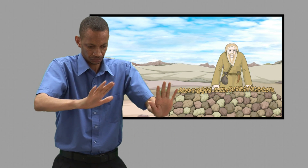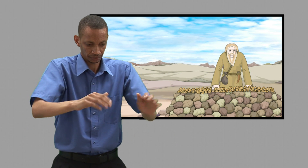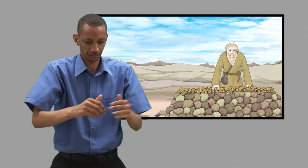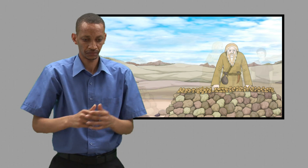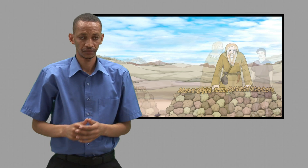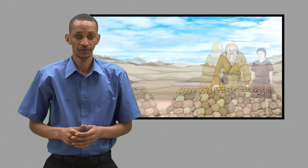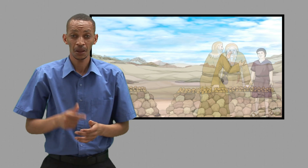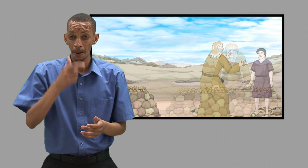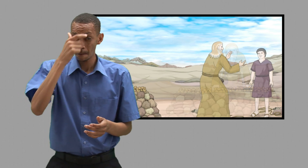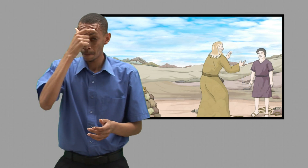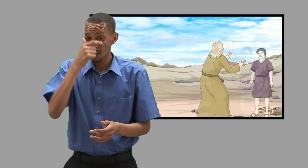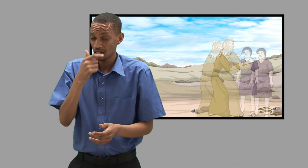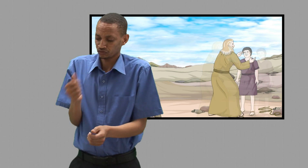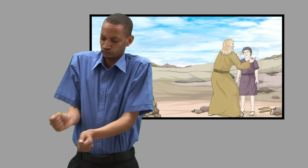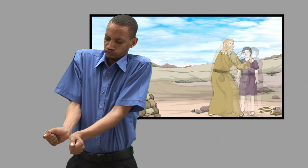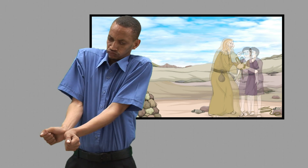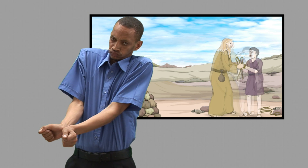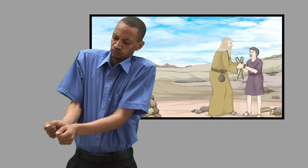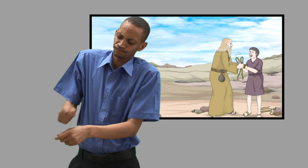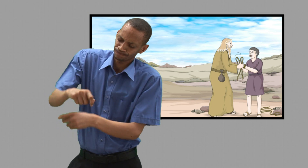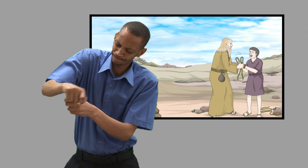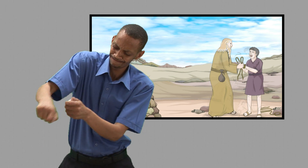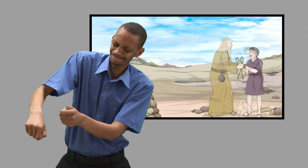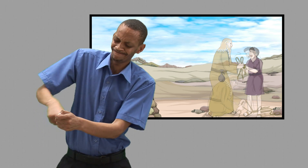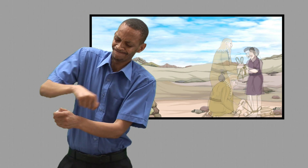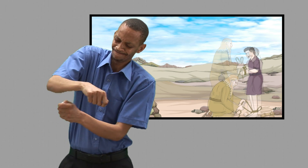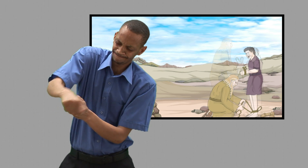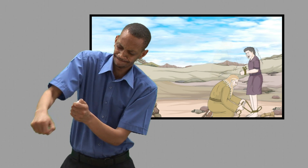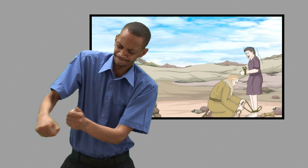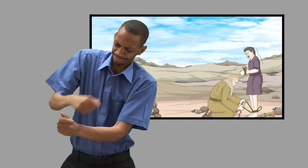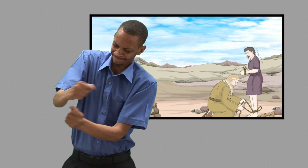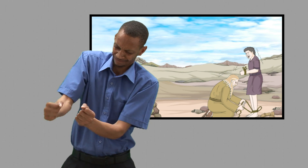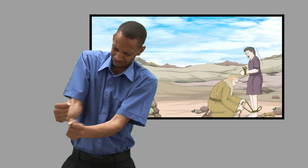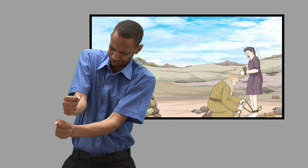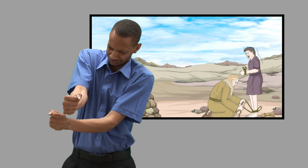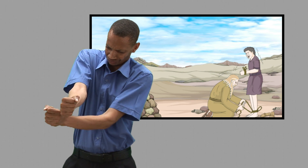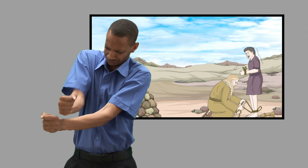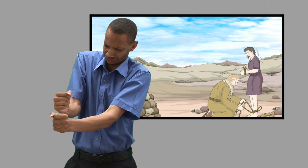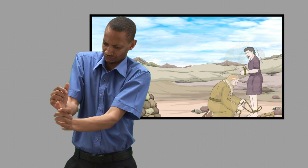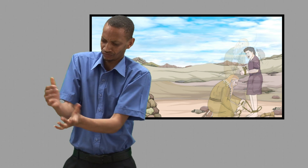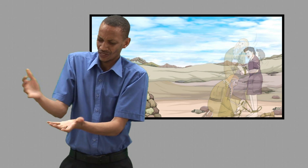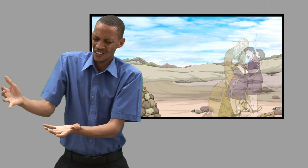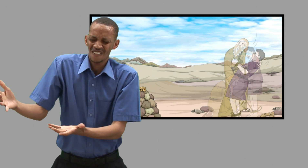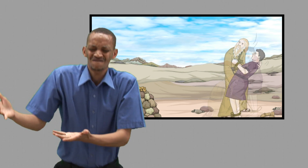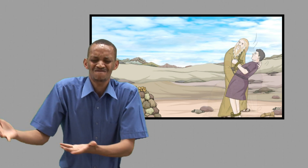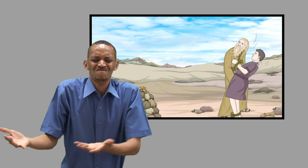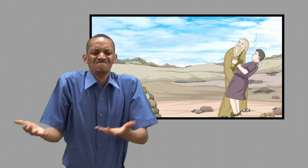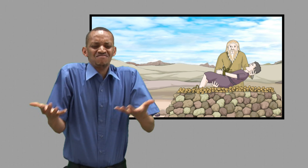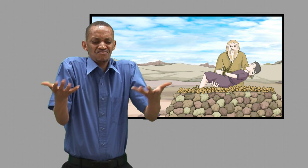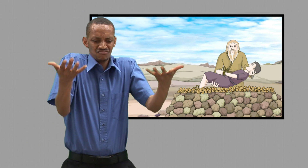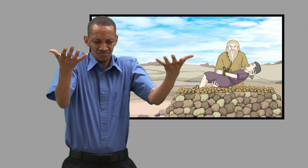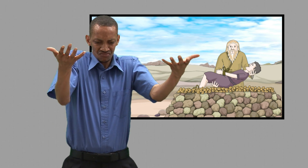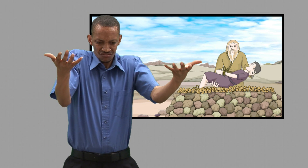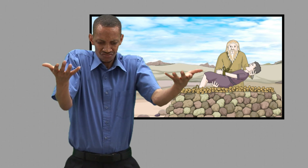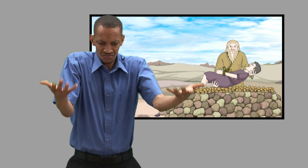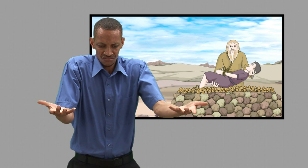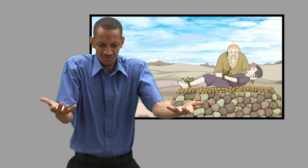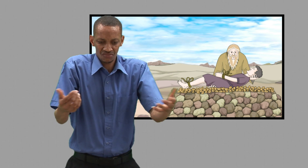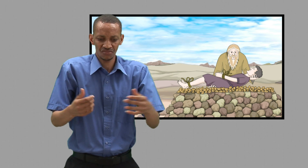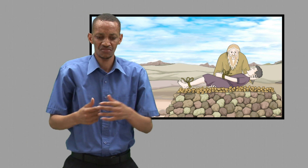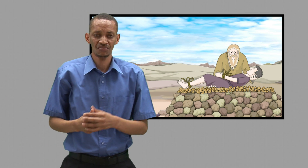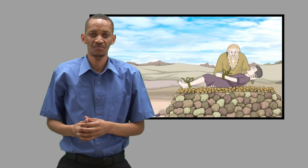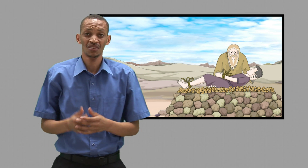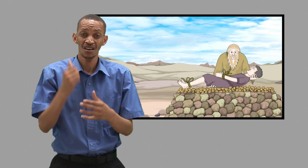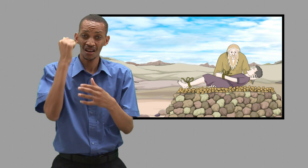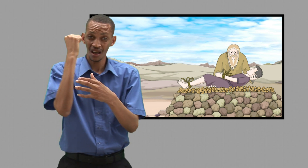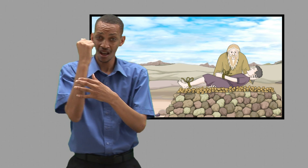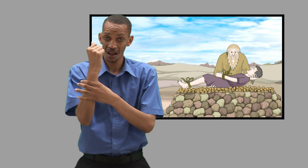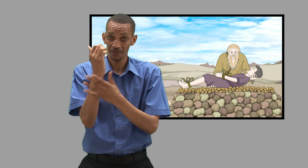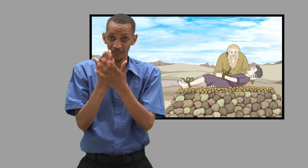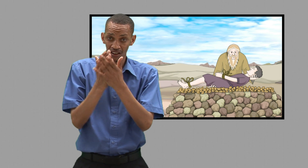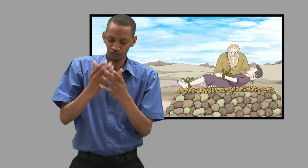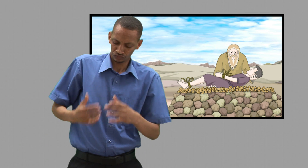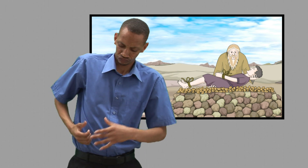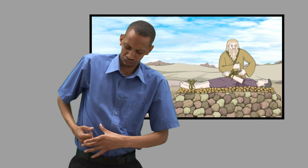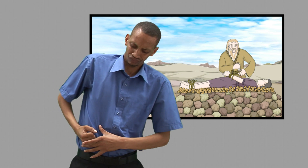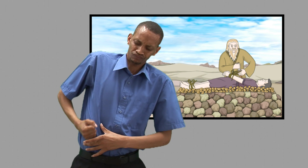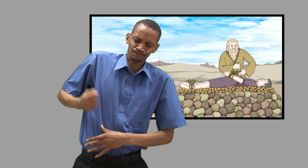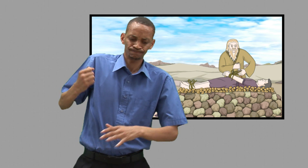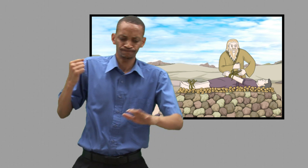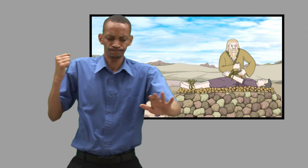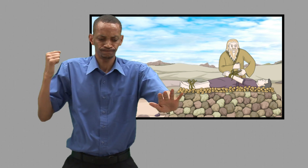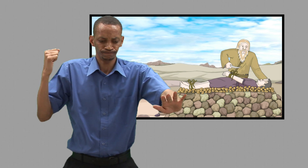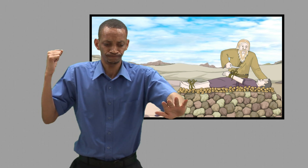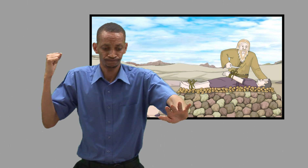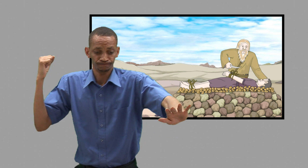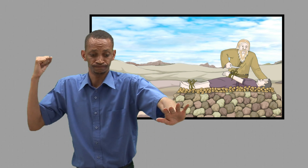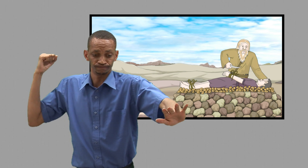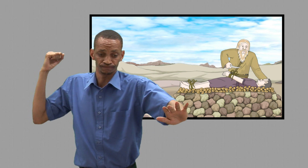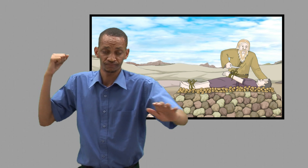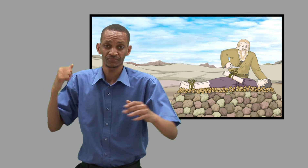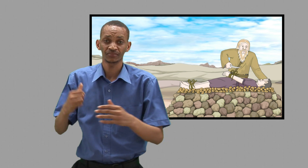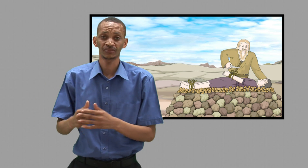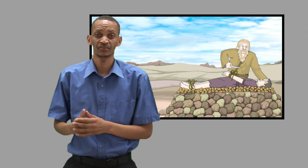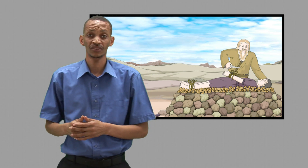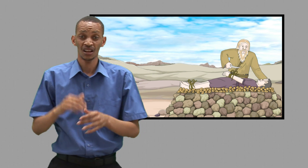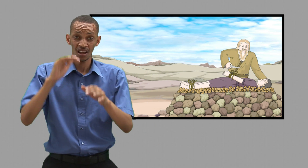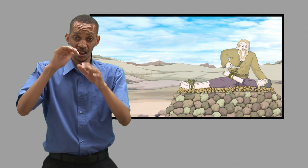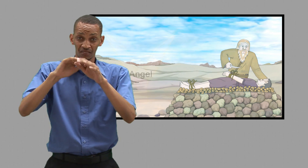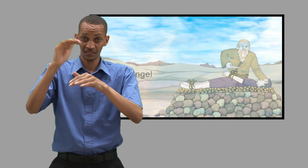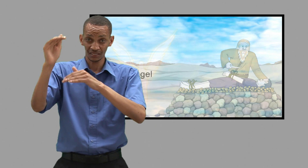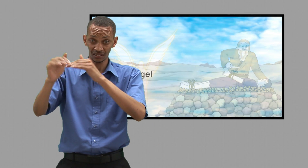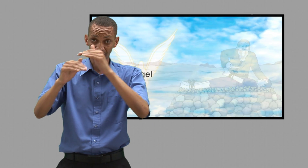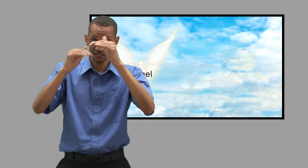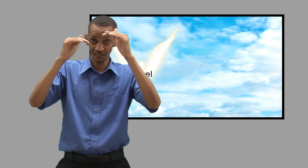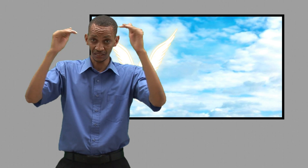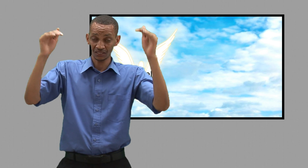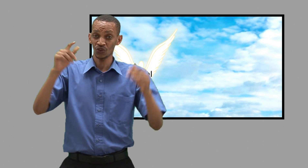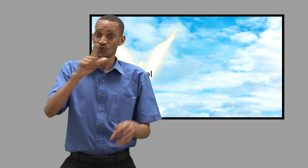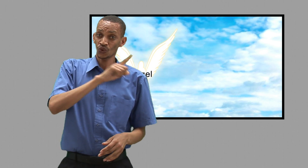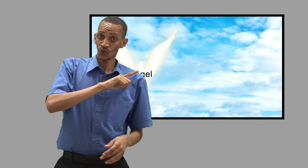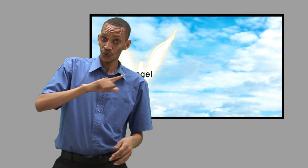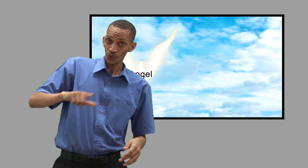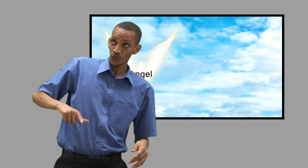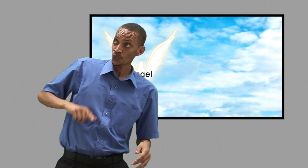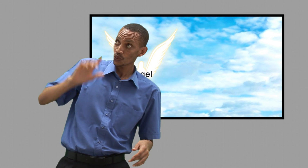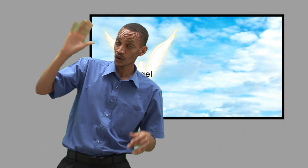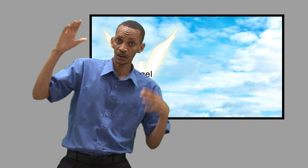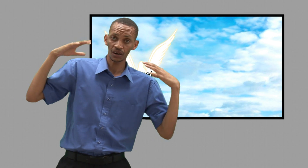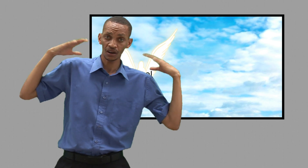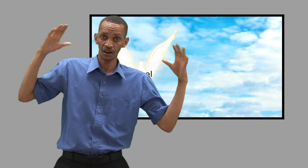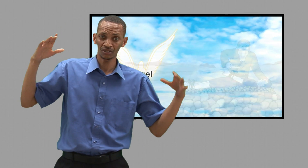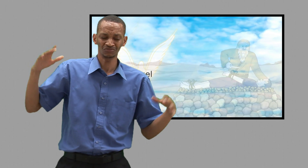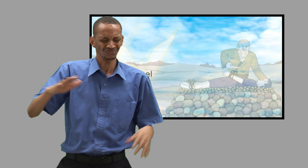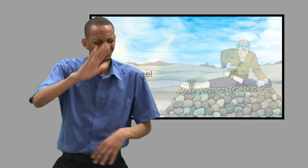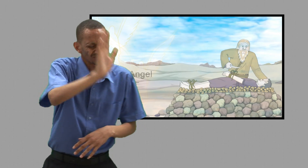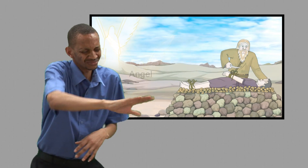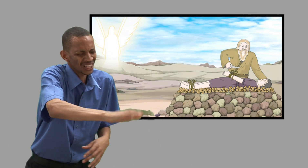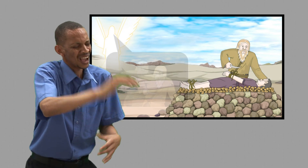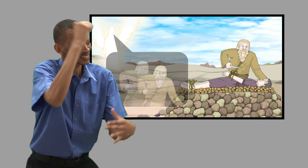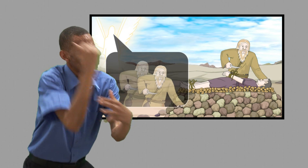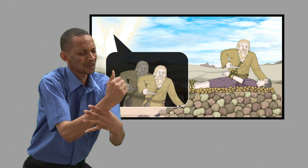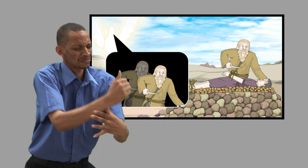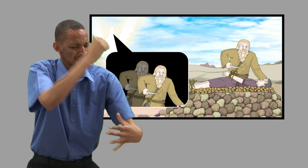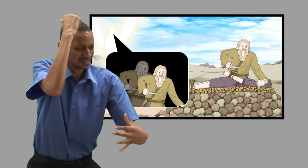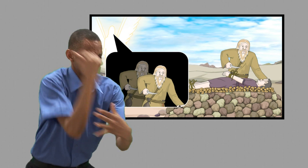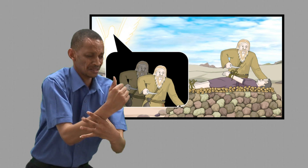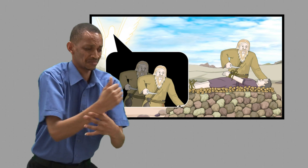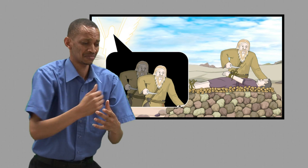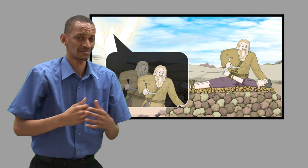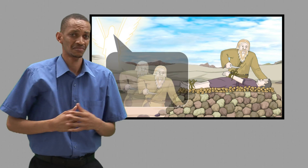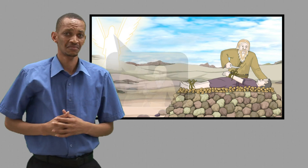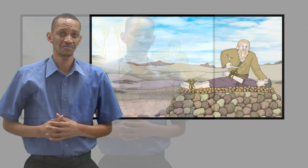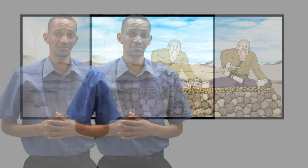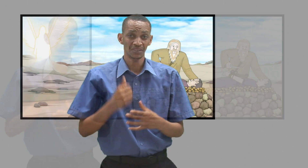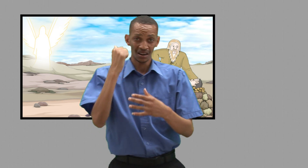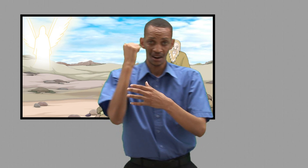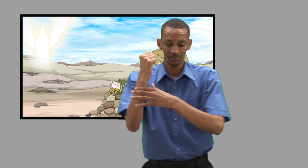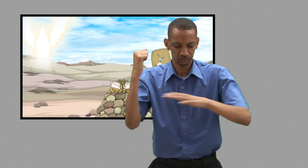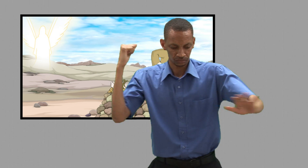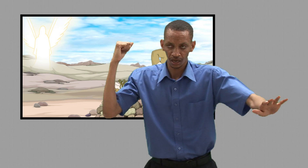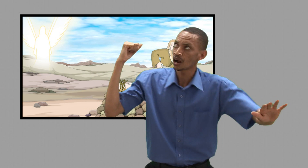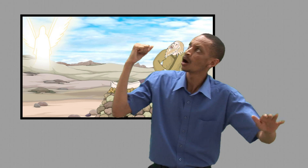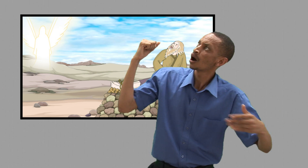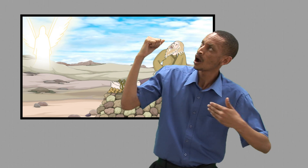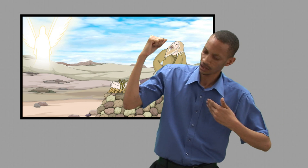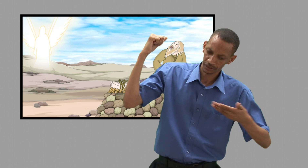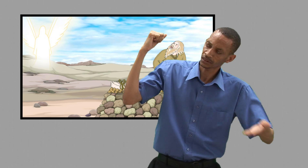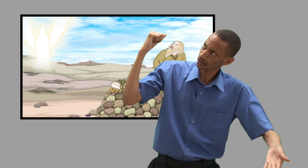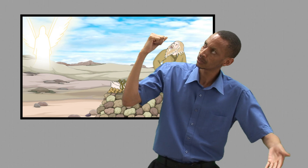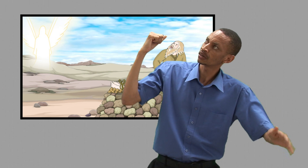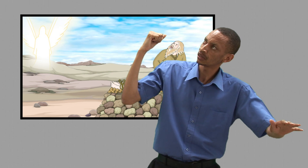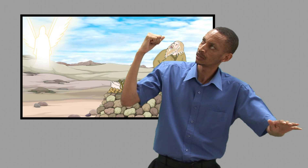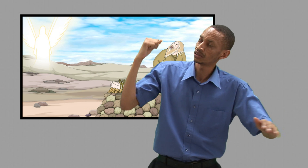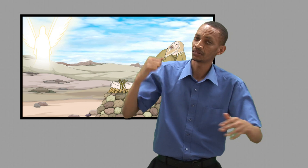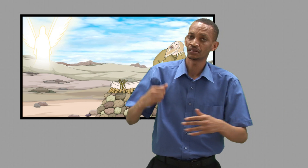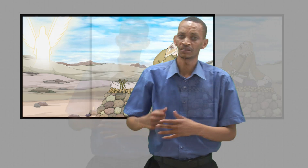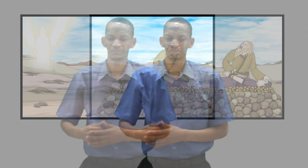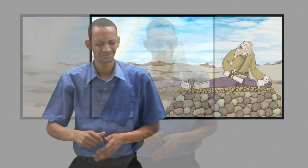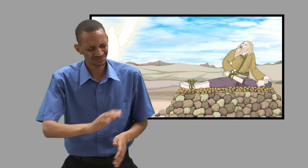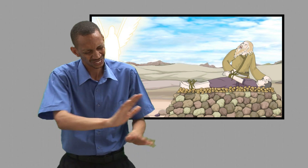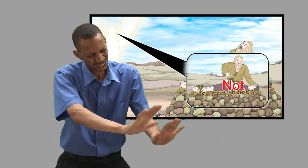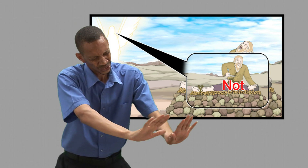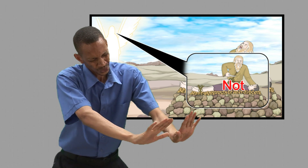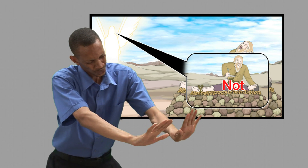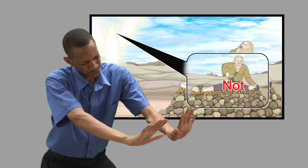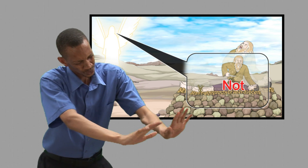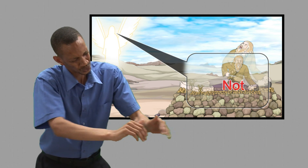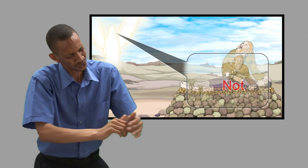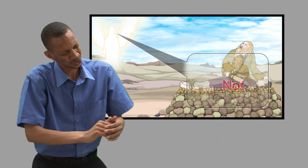He bound his son Isaac and placed him on the altar, atop the wood. Then Abraham reached out his hand and took the knife to slaughter his son. Just then the angel of the LORD called out to him from heaven, “Abraham, Abraham!” “Here I am,” he replied.